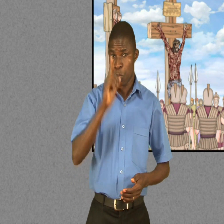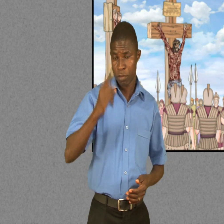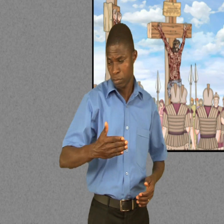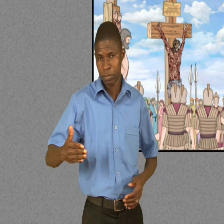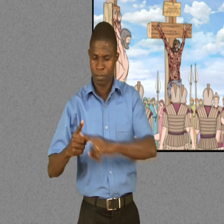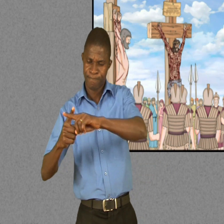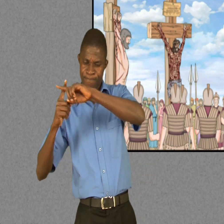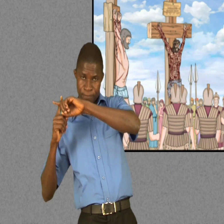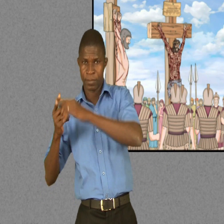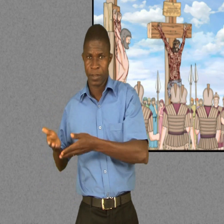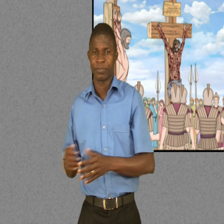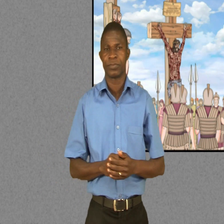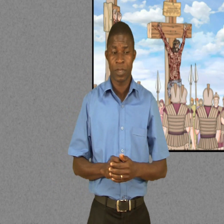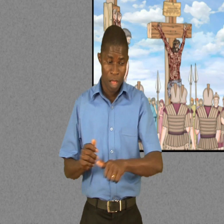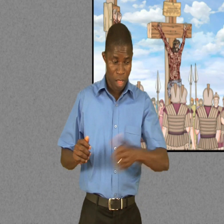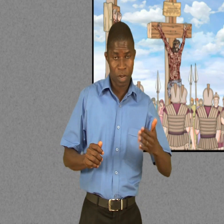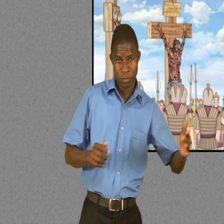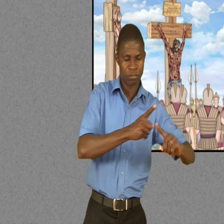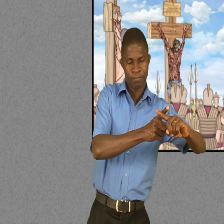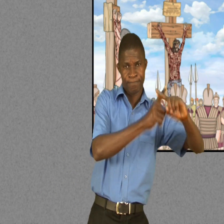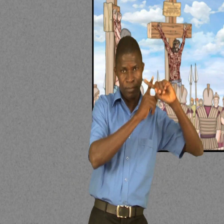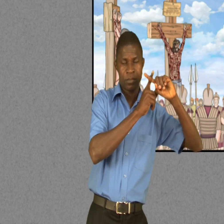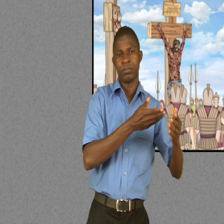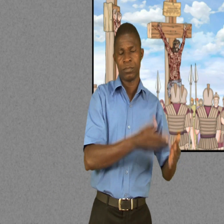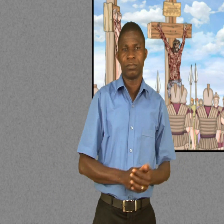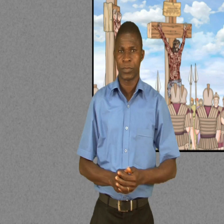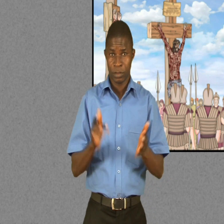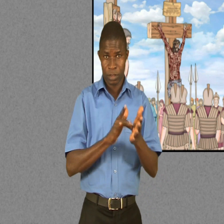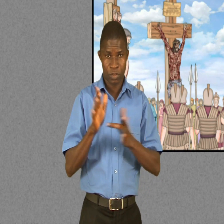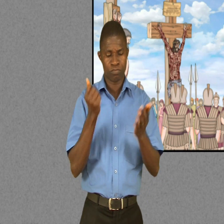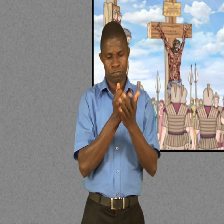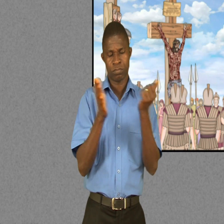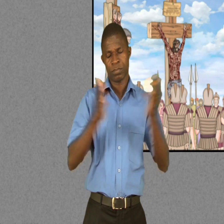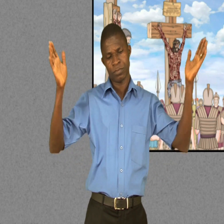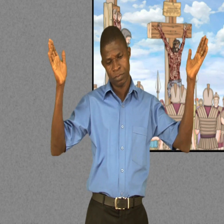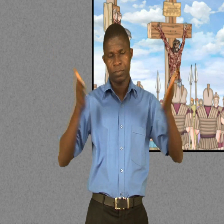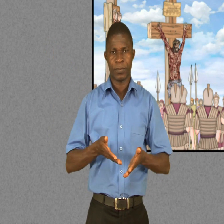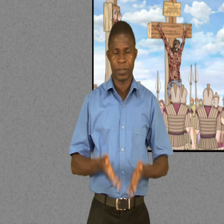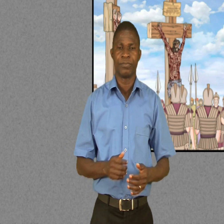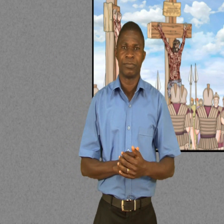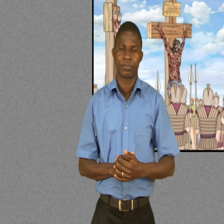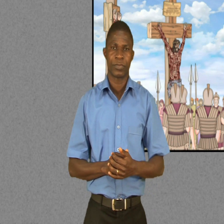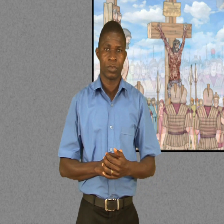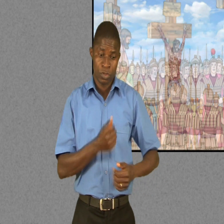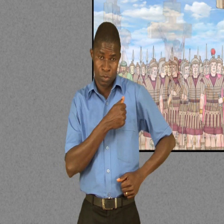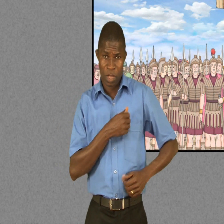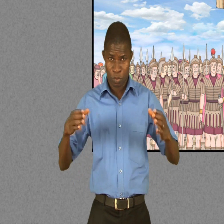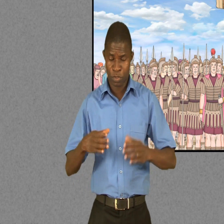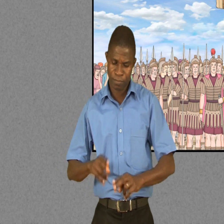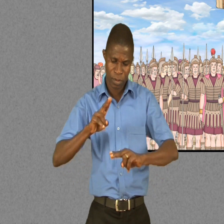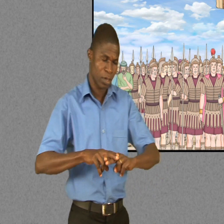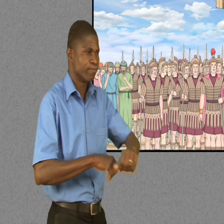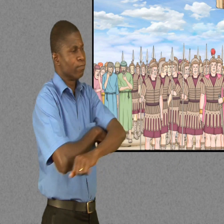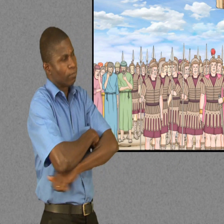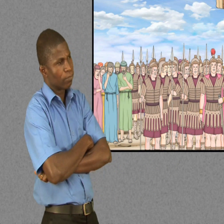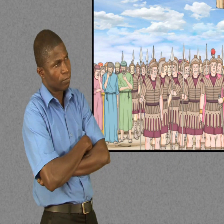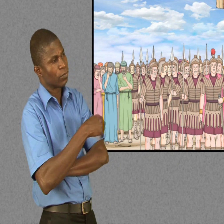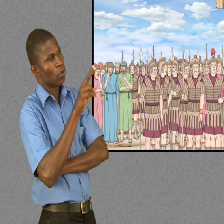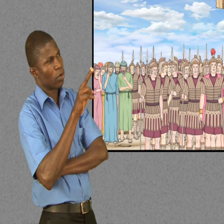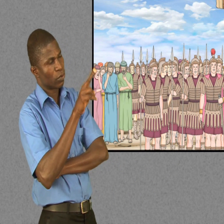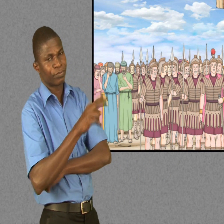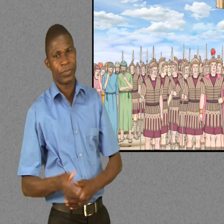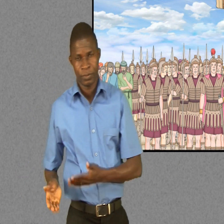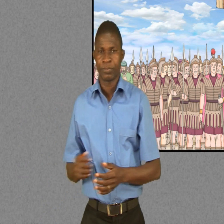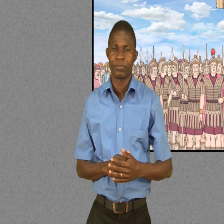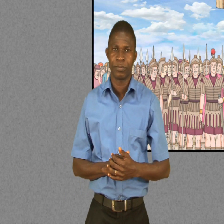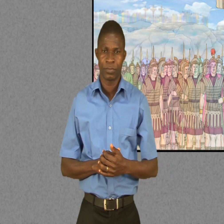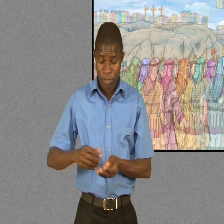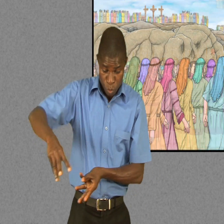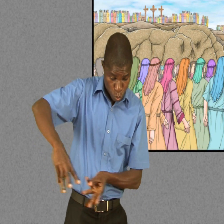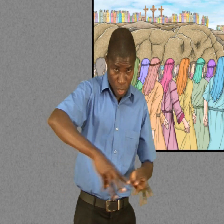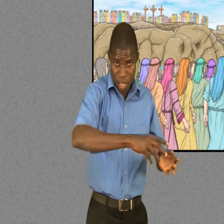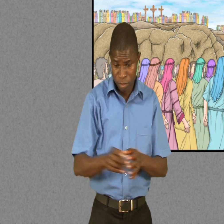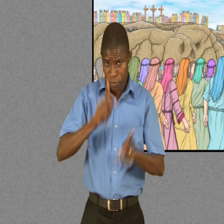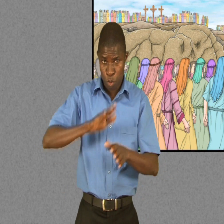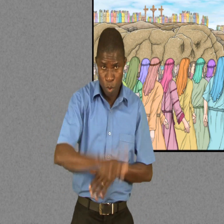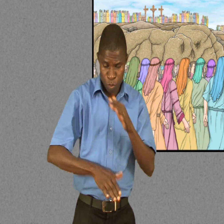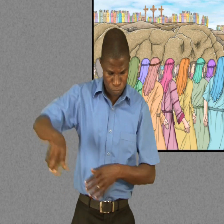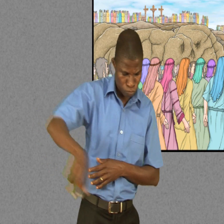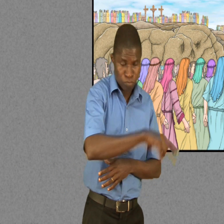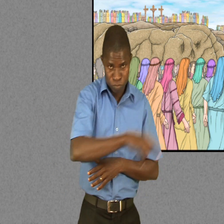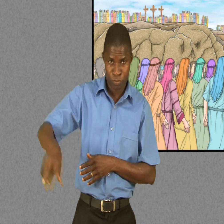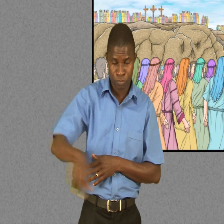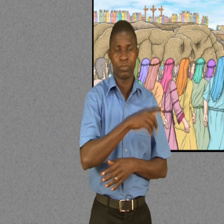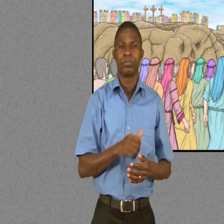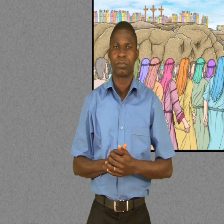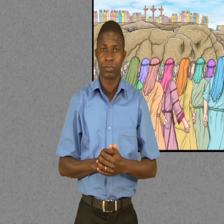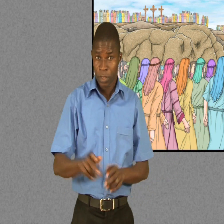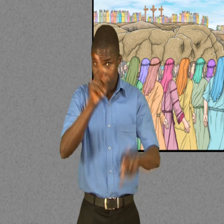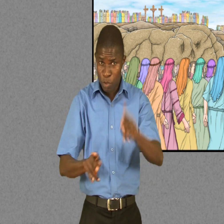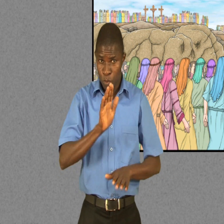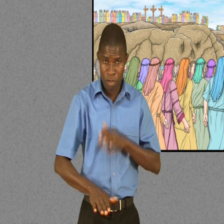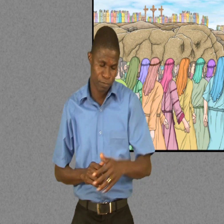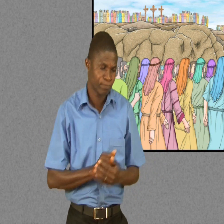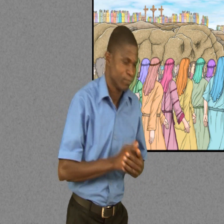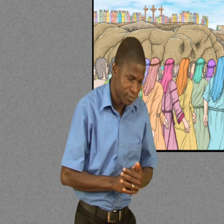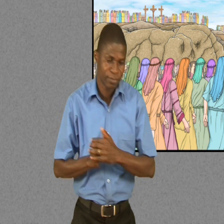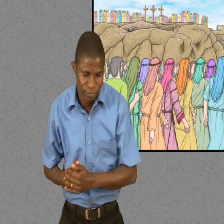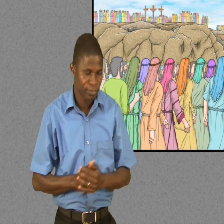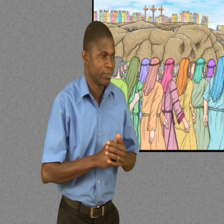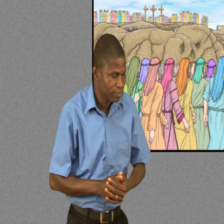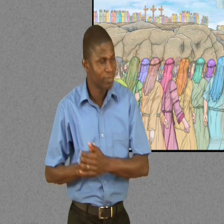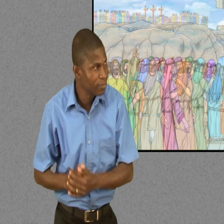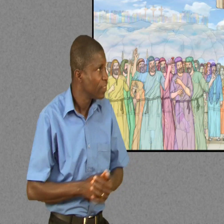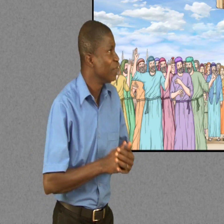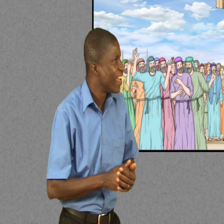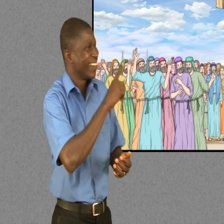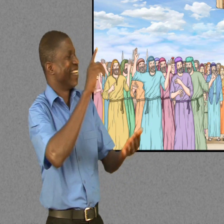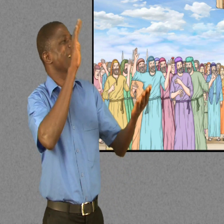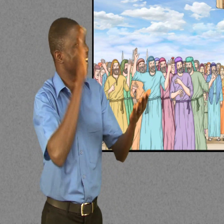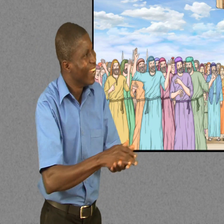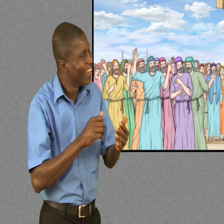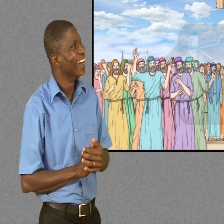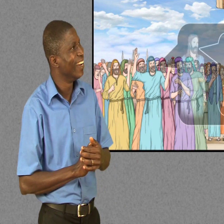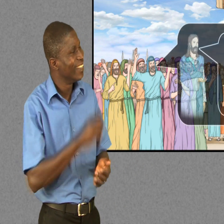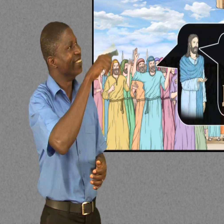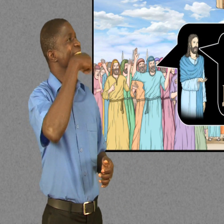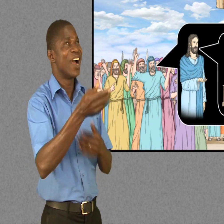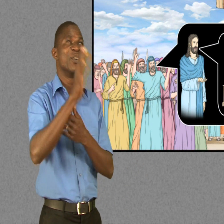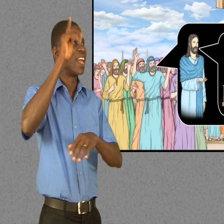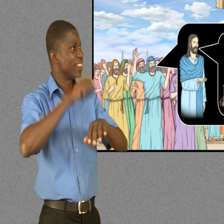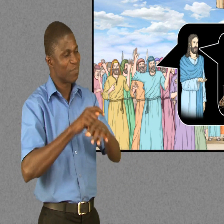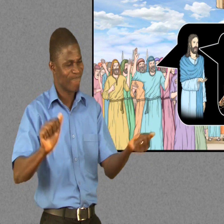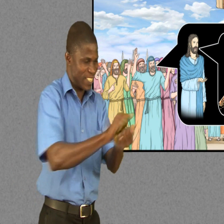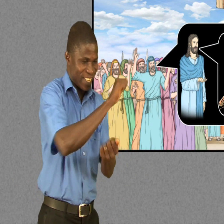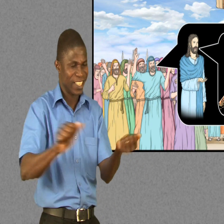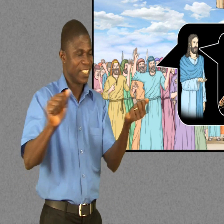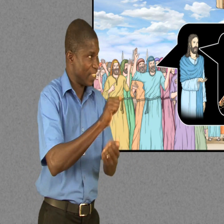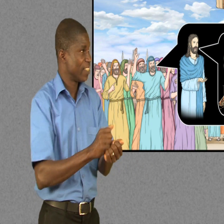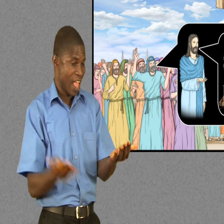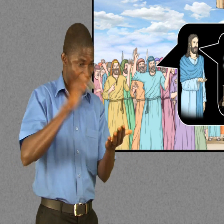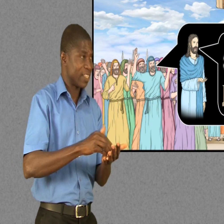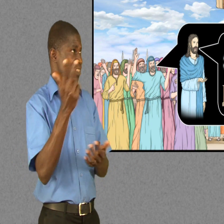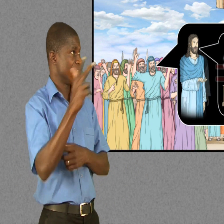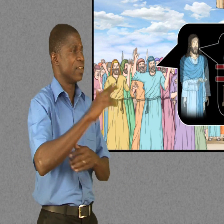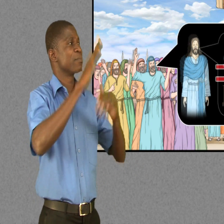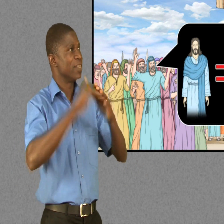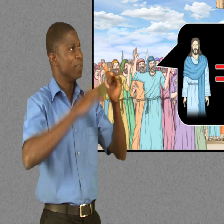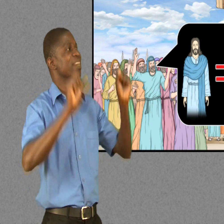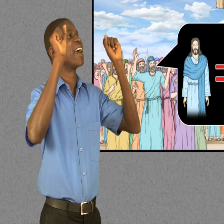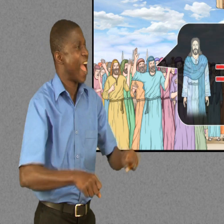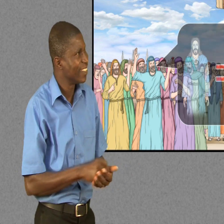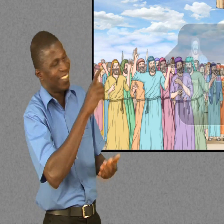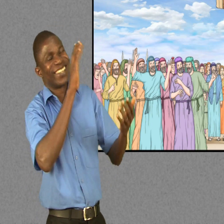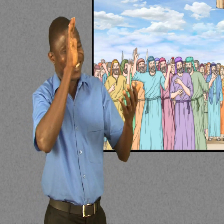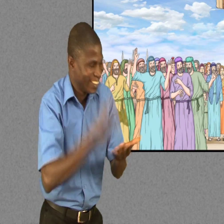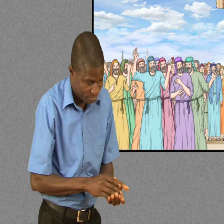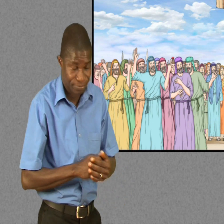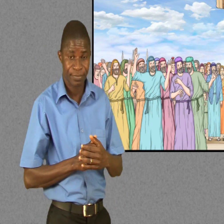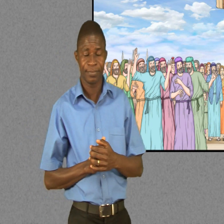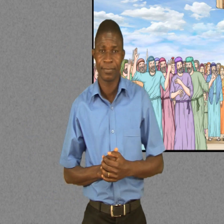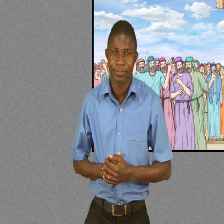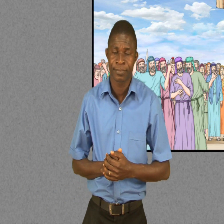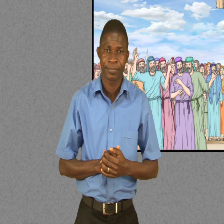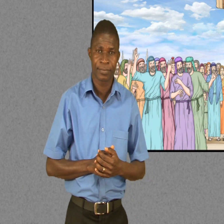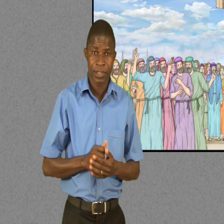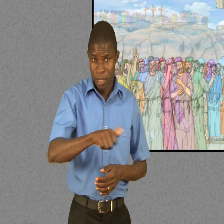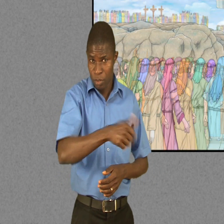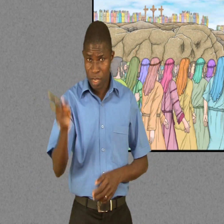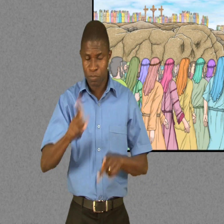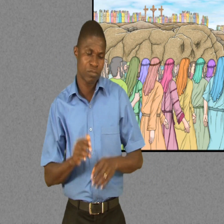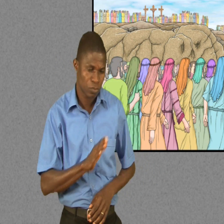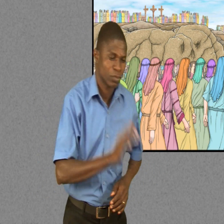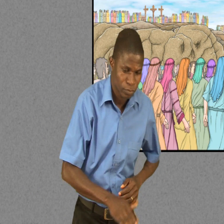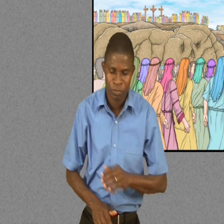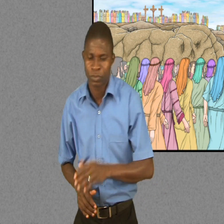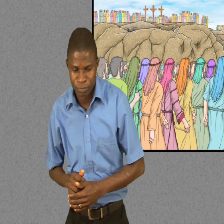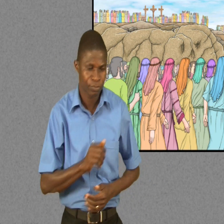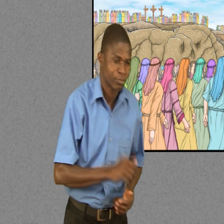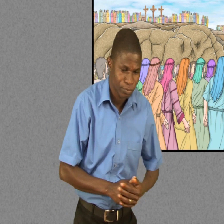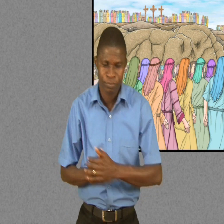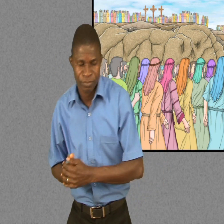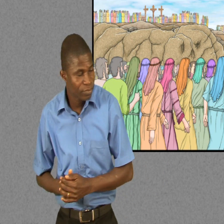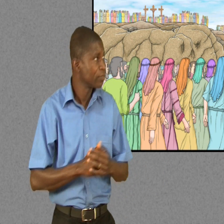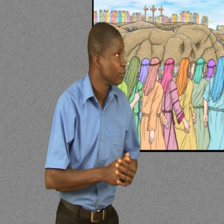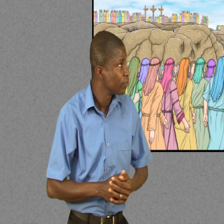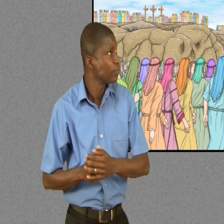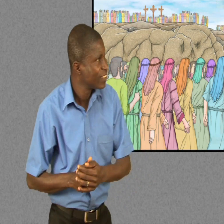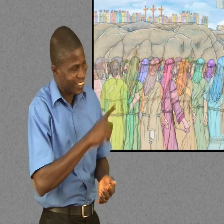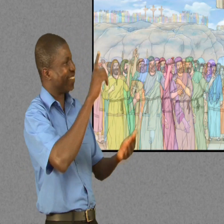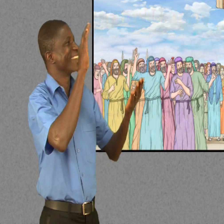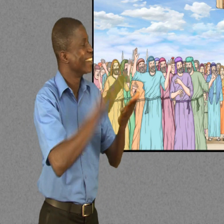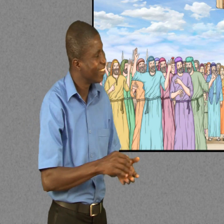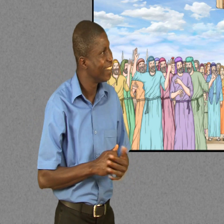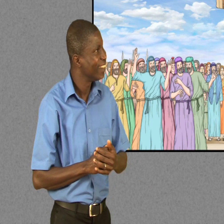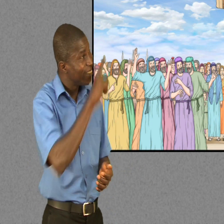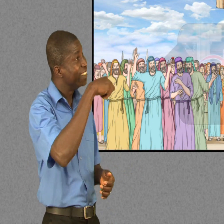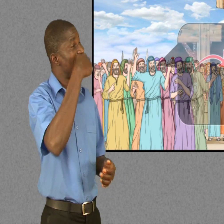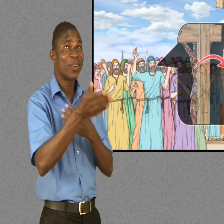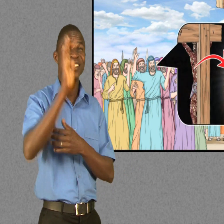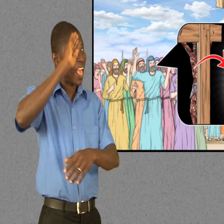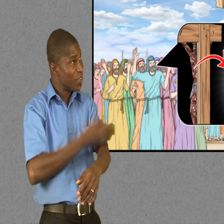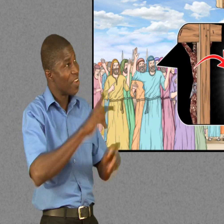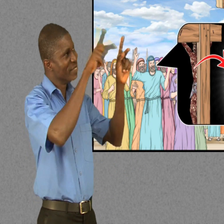And those who passed by heaped abuse on Him, shaking their heads and saying, “You who are going to destroy the temple and rebuild it in three days, save Yourself!